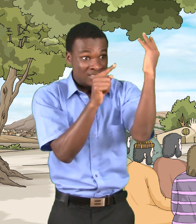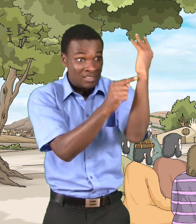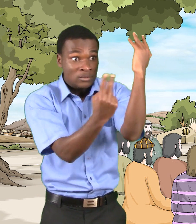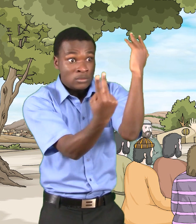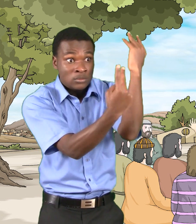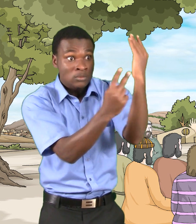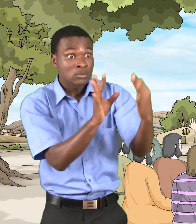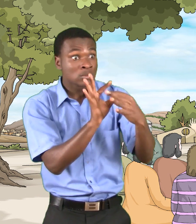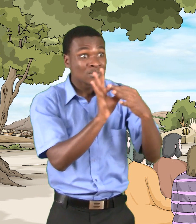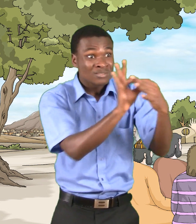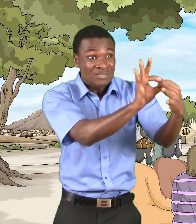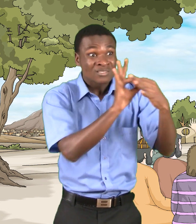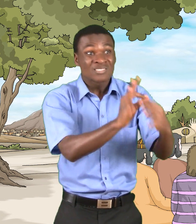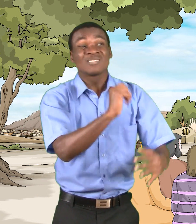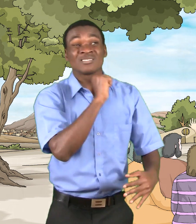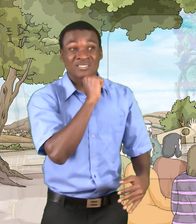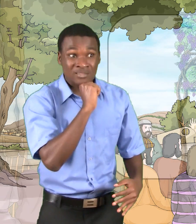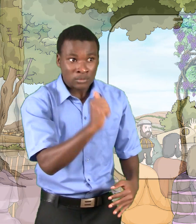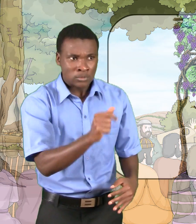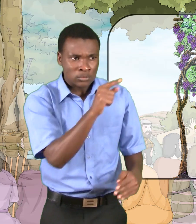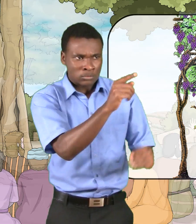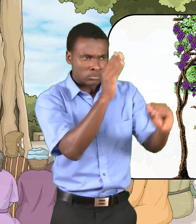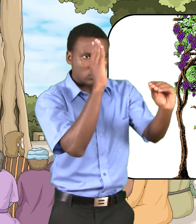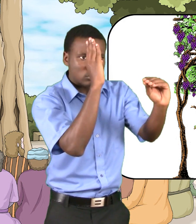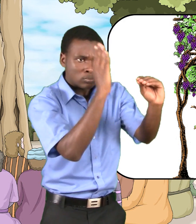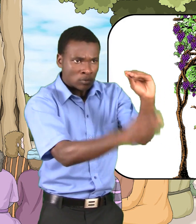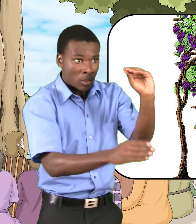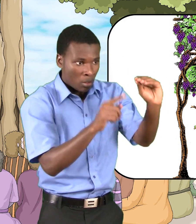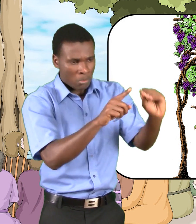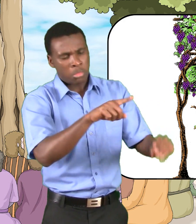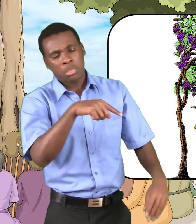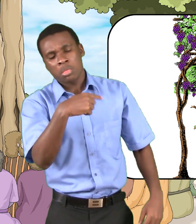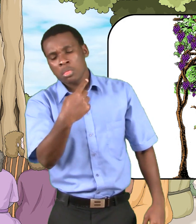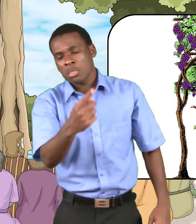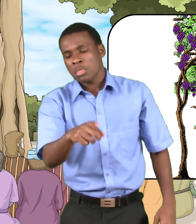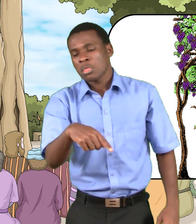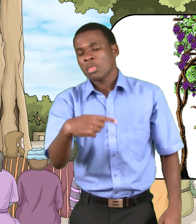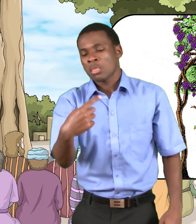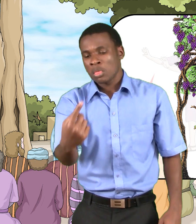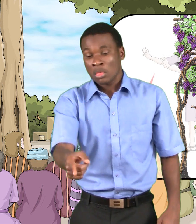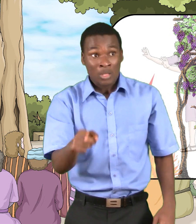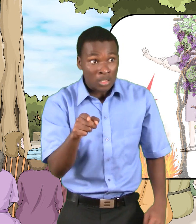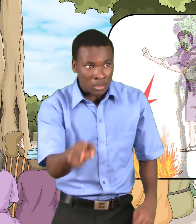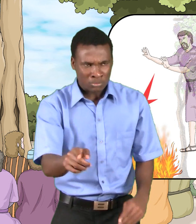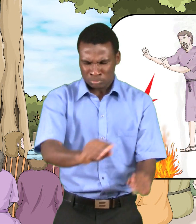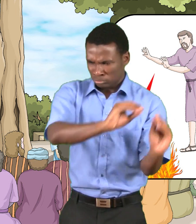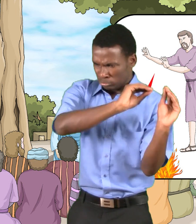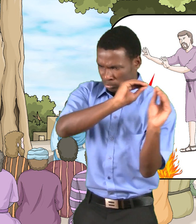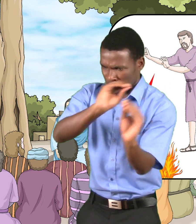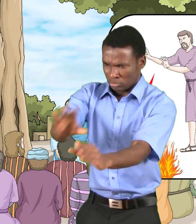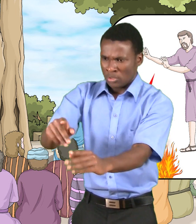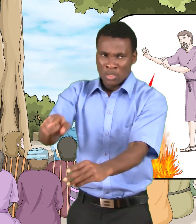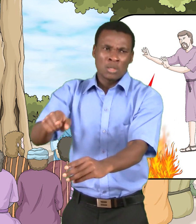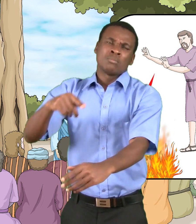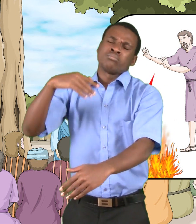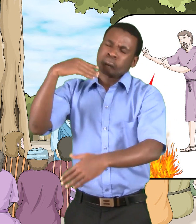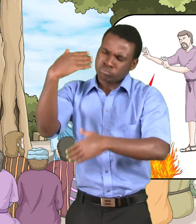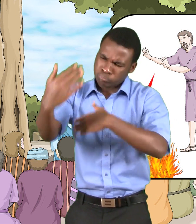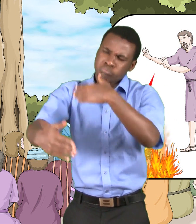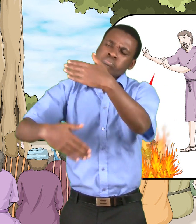If anyone does not remain in Me, he is like a branch that is thrown away and withers.